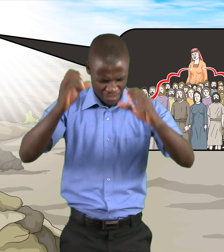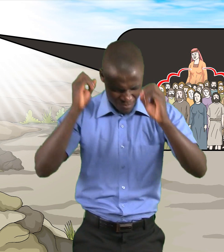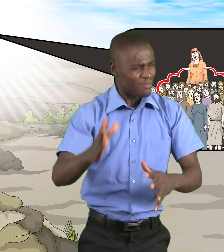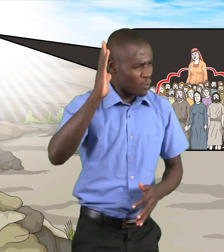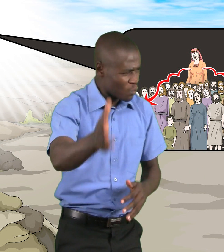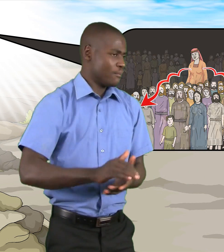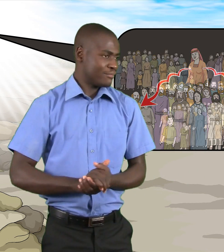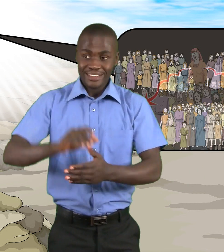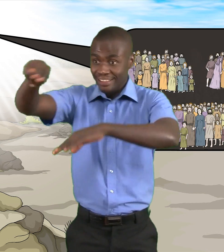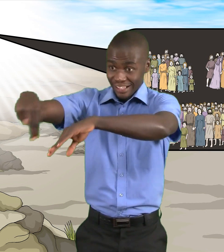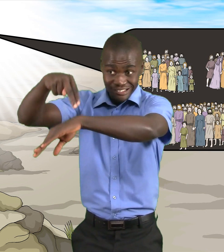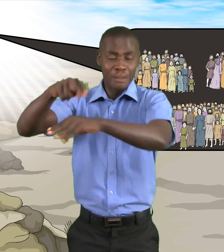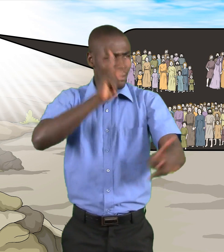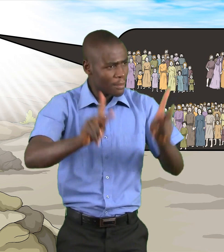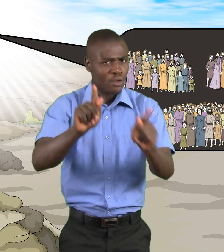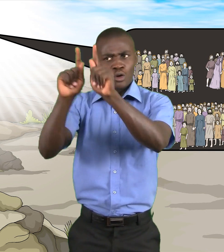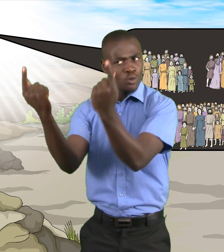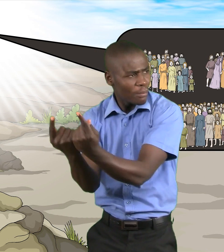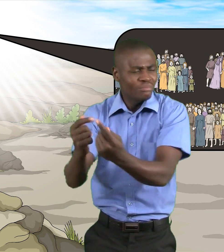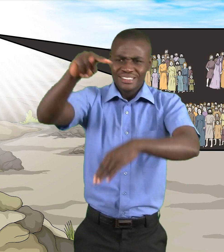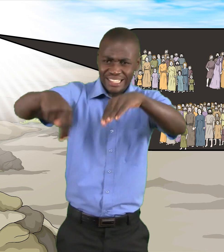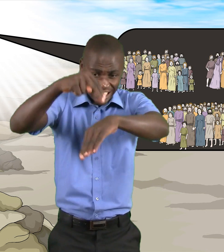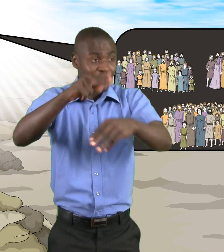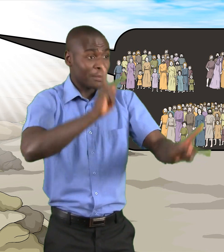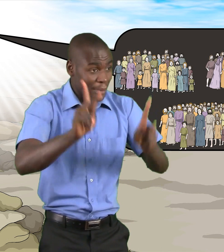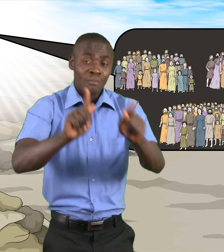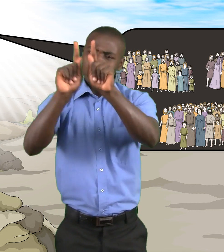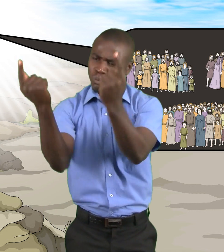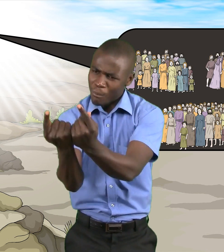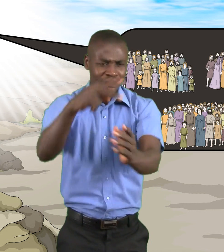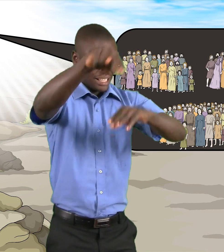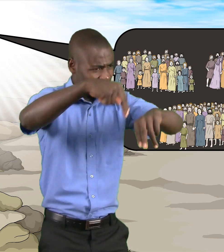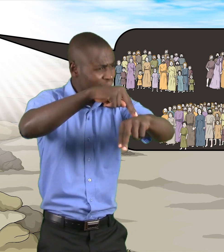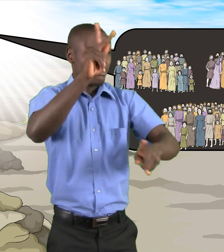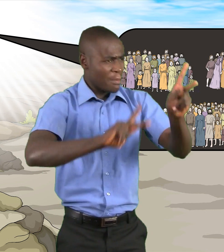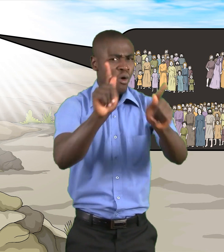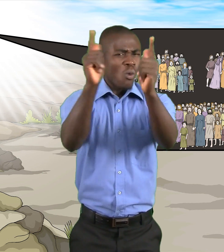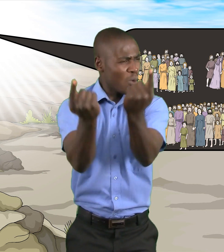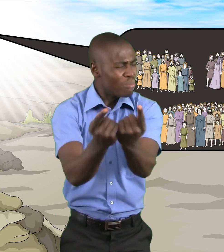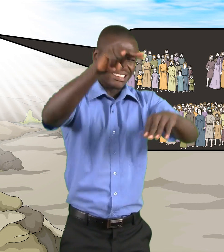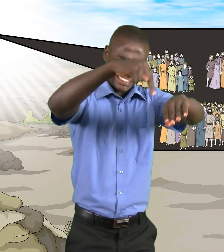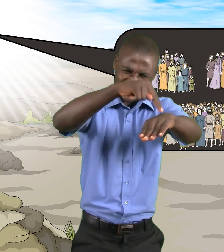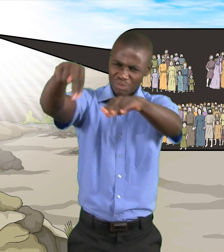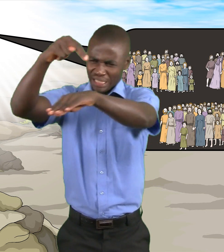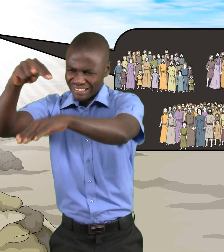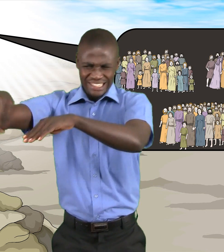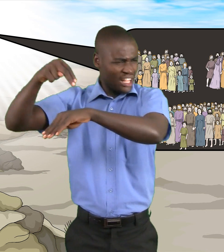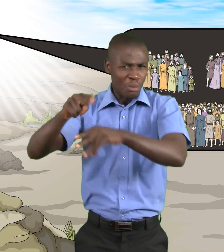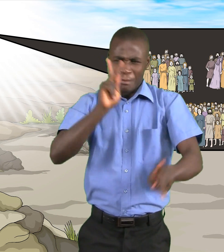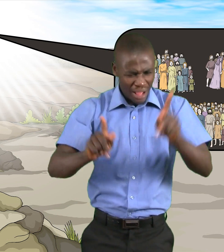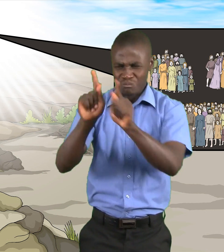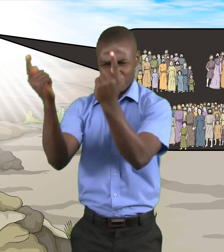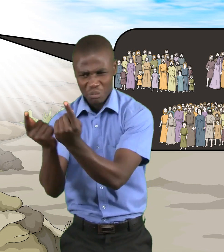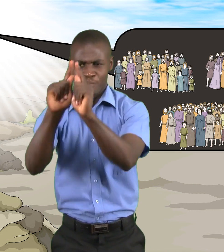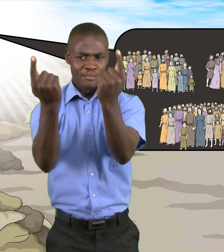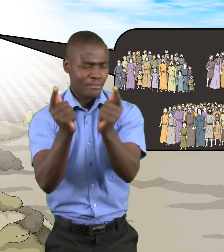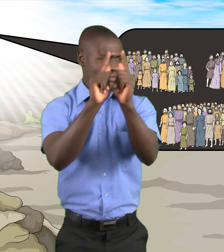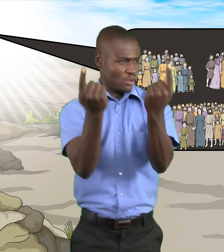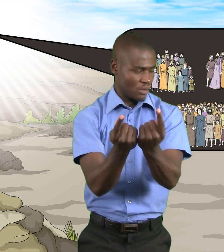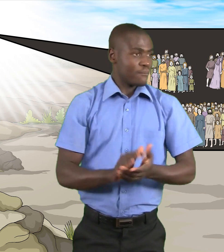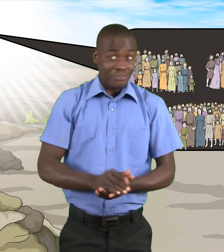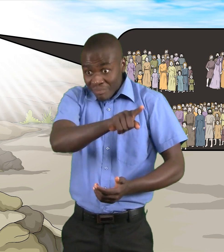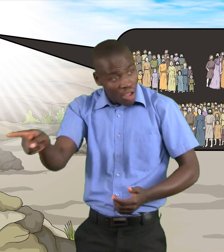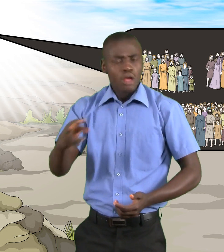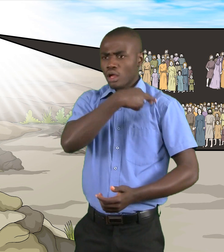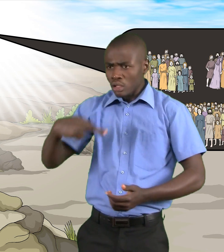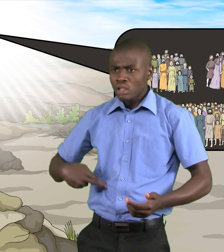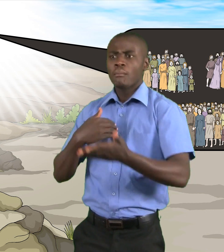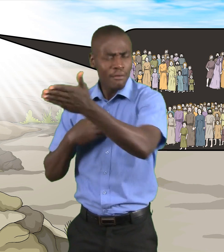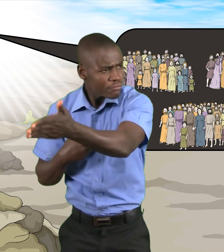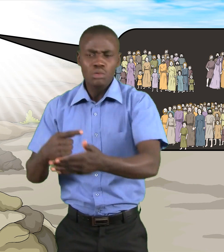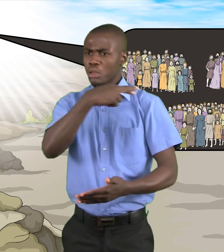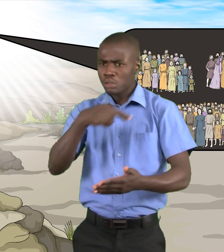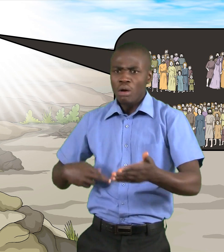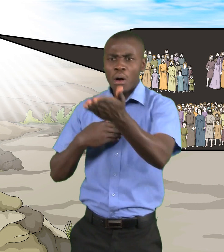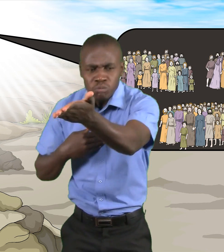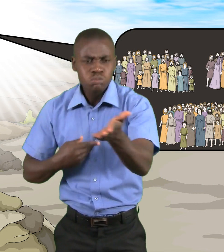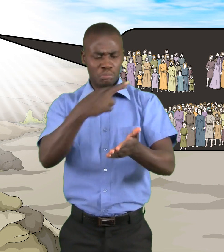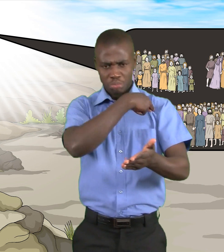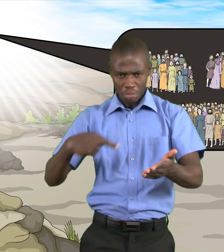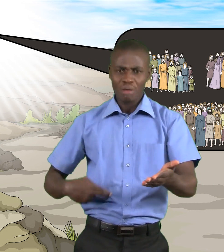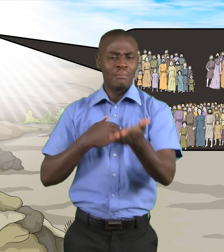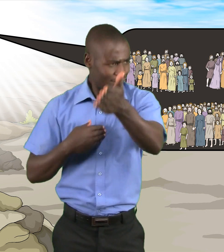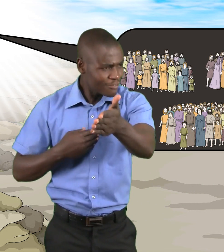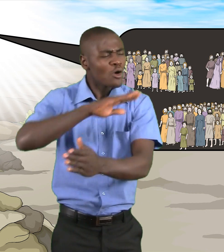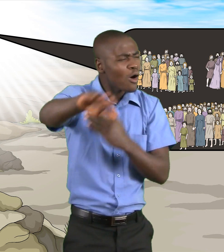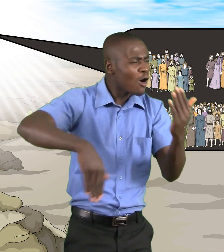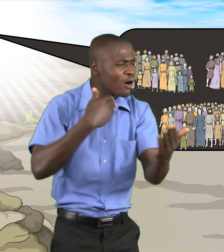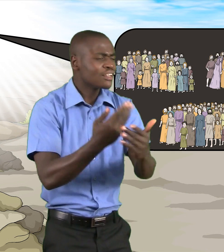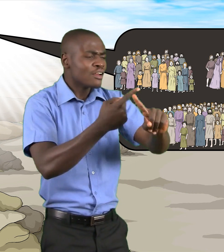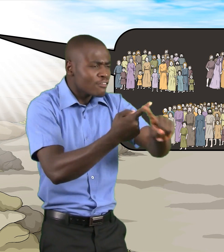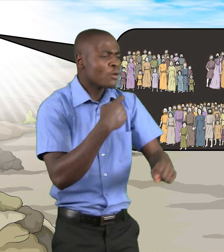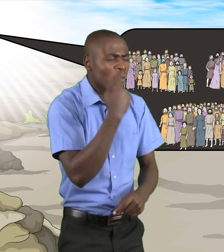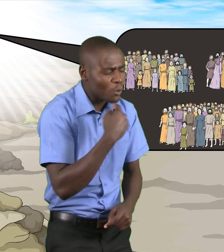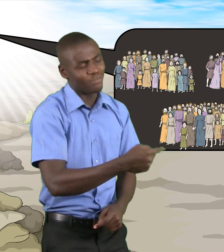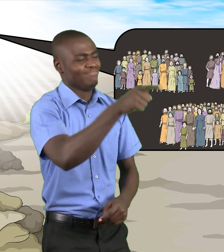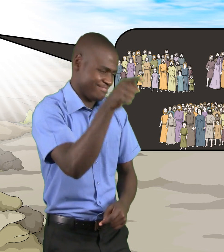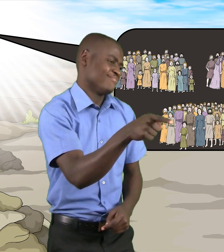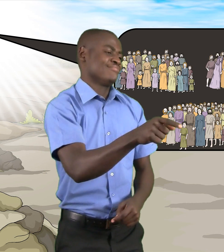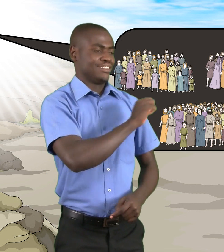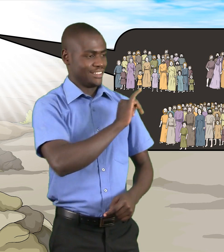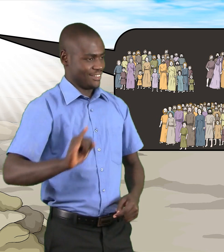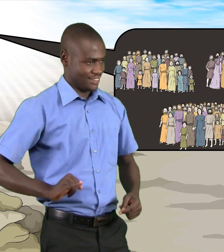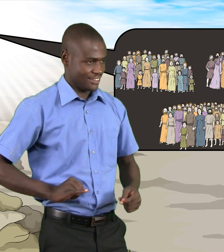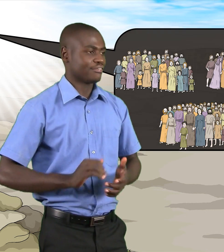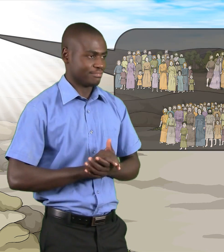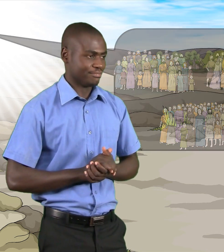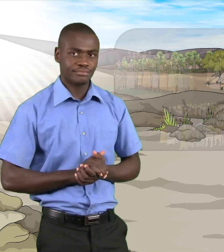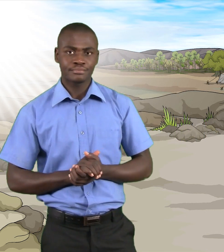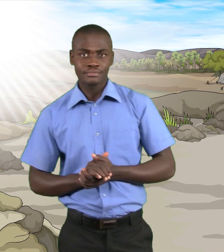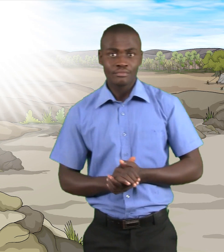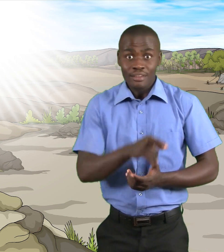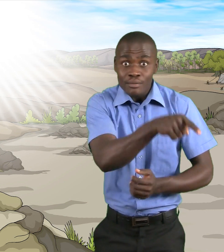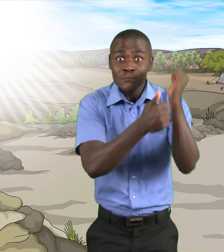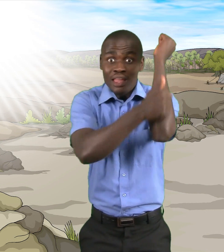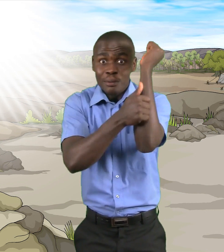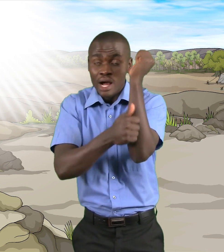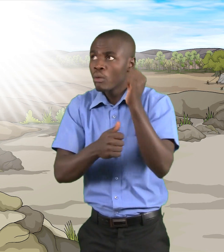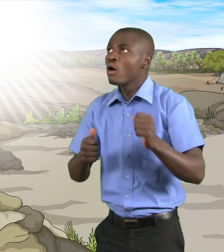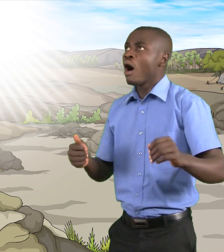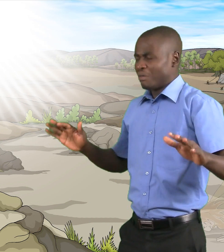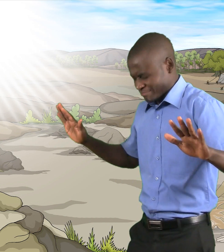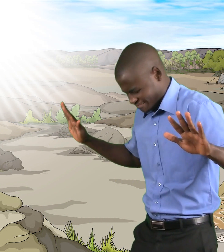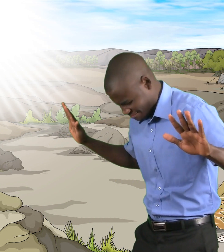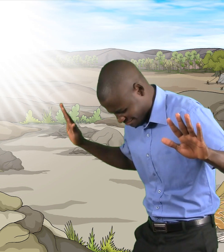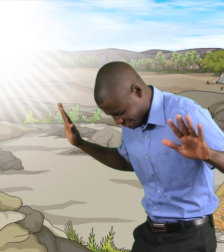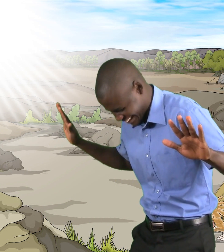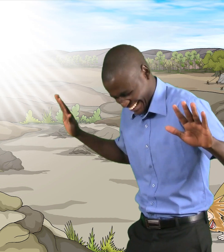kings of peoples will descend from her.”